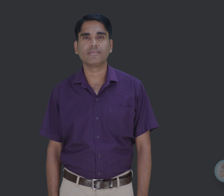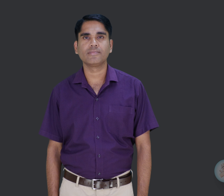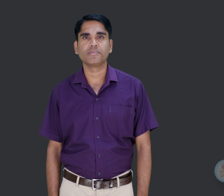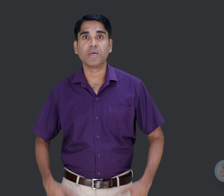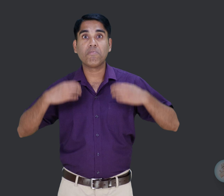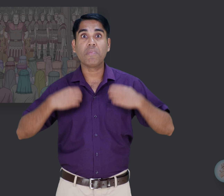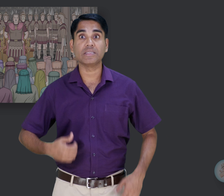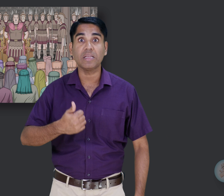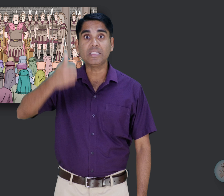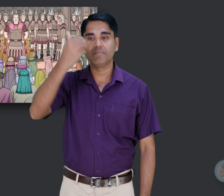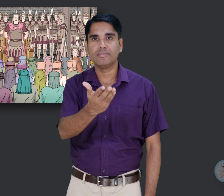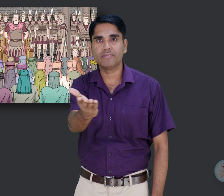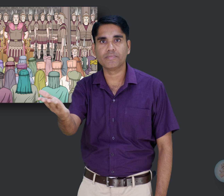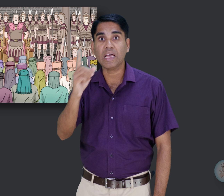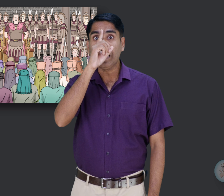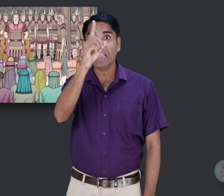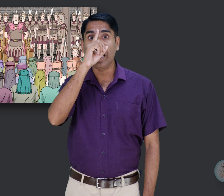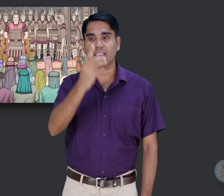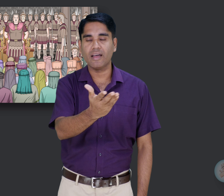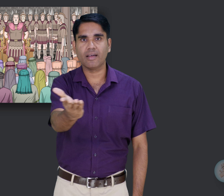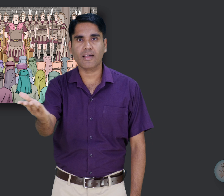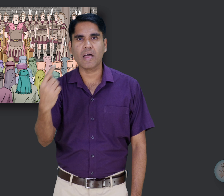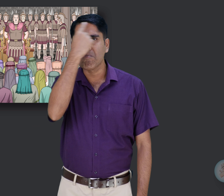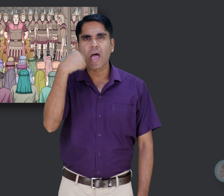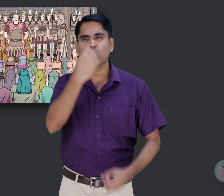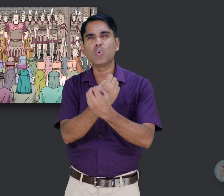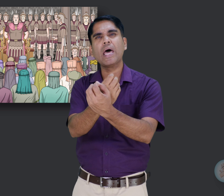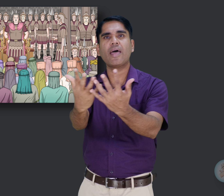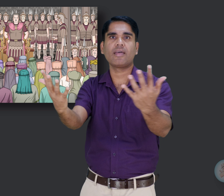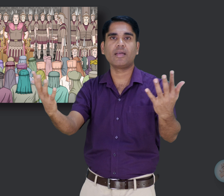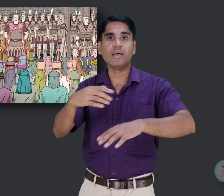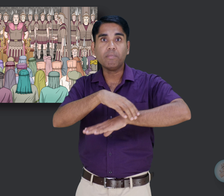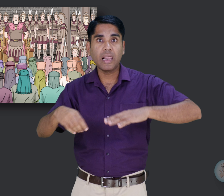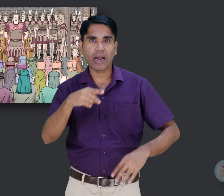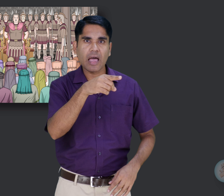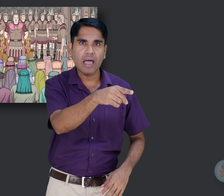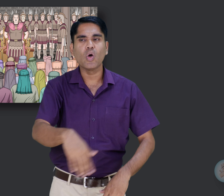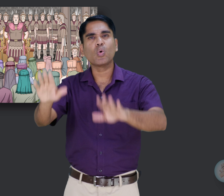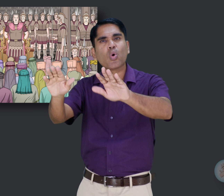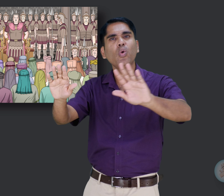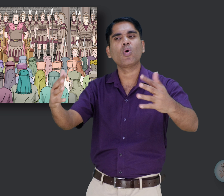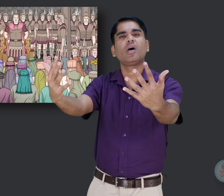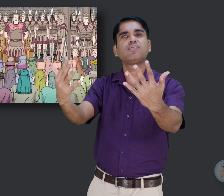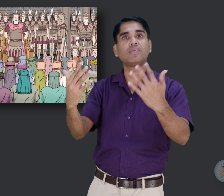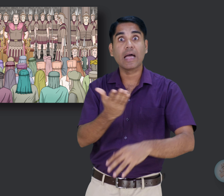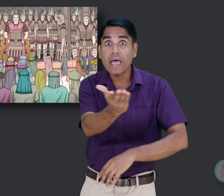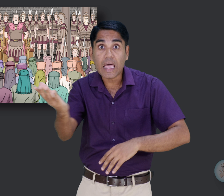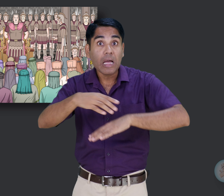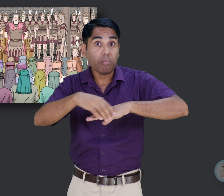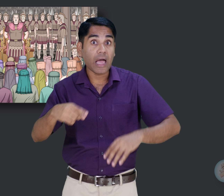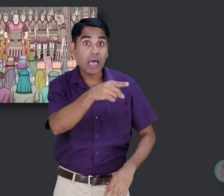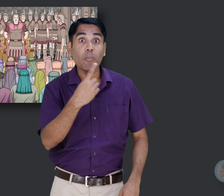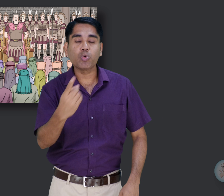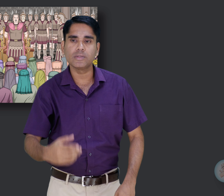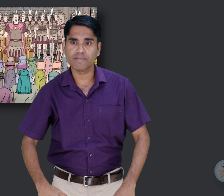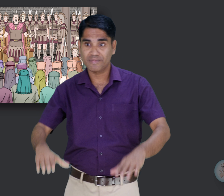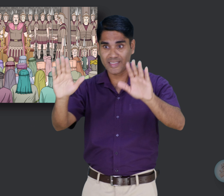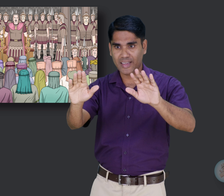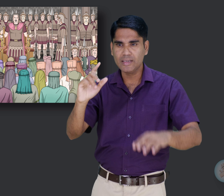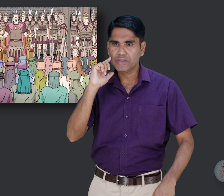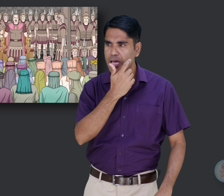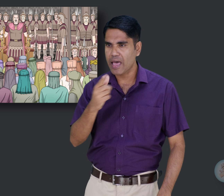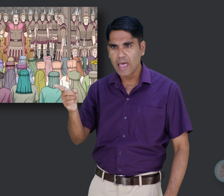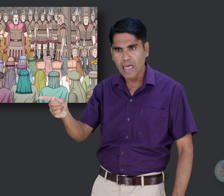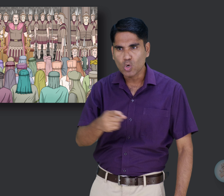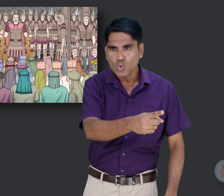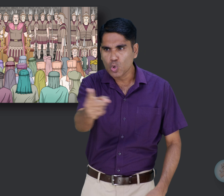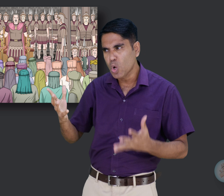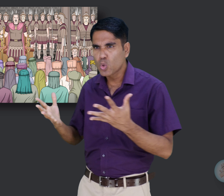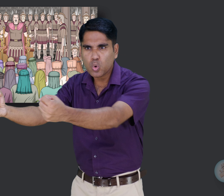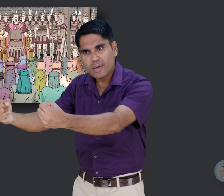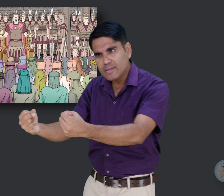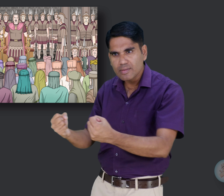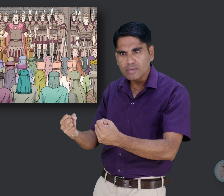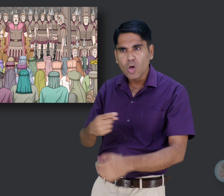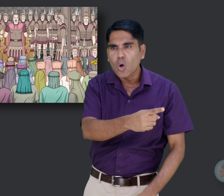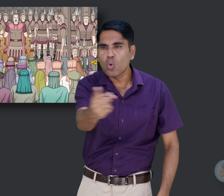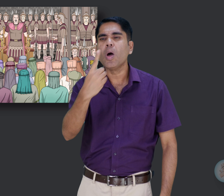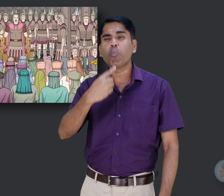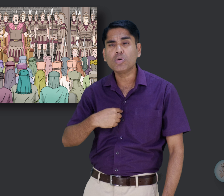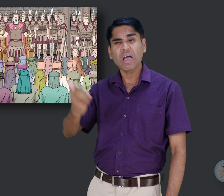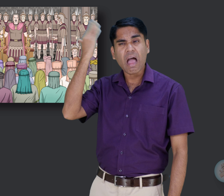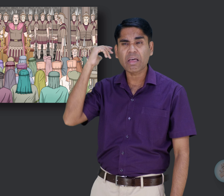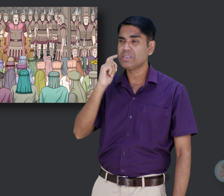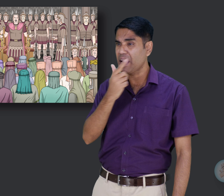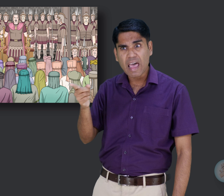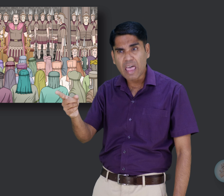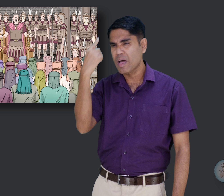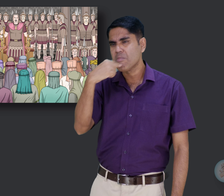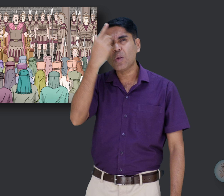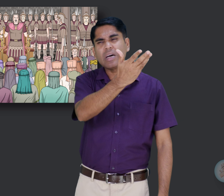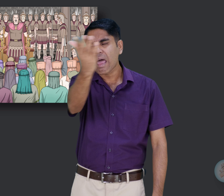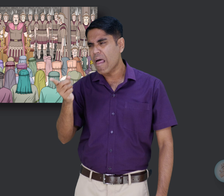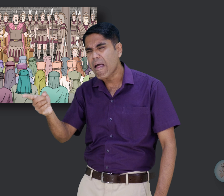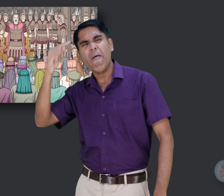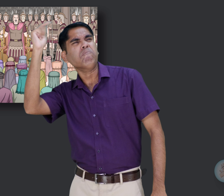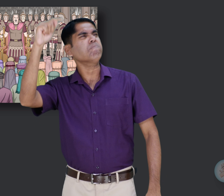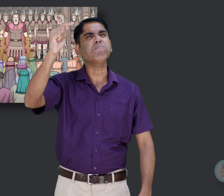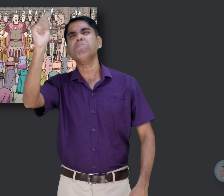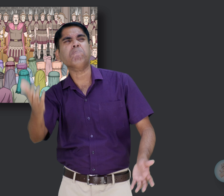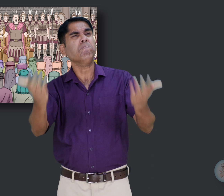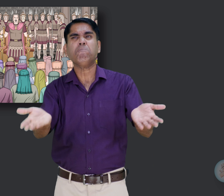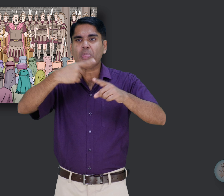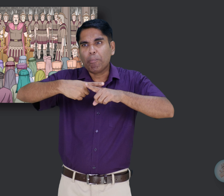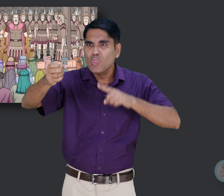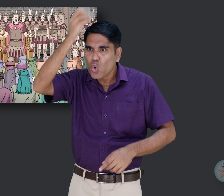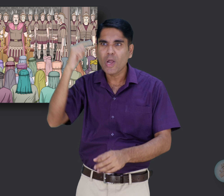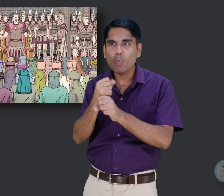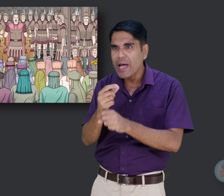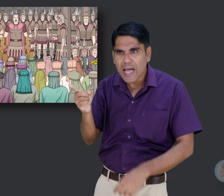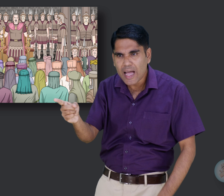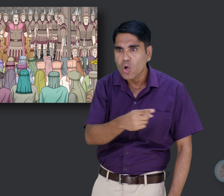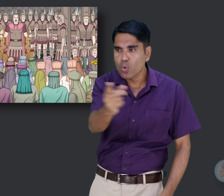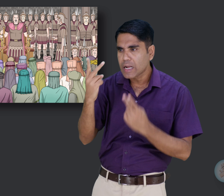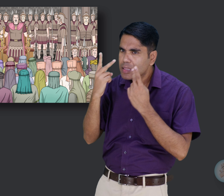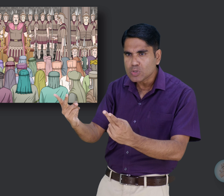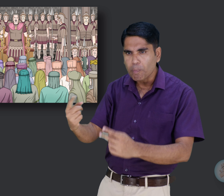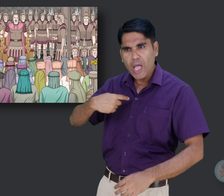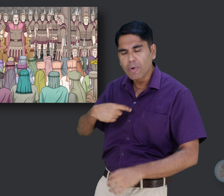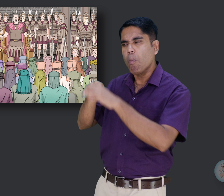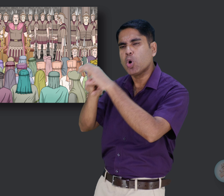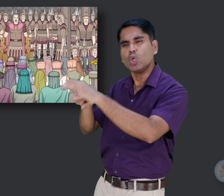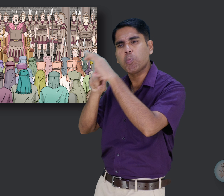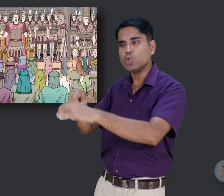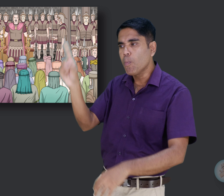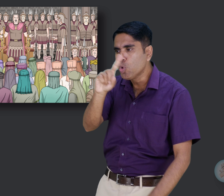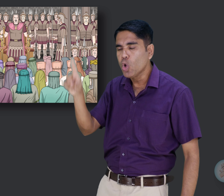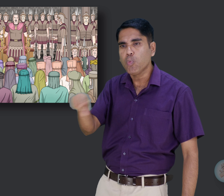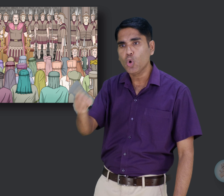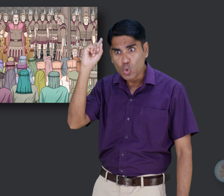Then Pilate called together the chief priests, the rulers, and the people, and said to them, “You brought me this man as one who was inciting the people to rebellion.